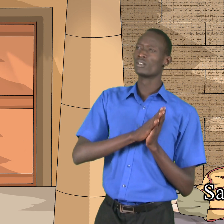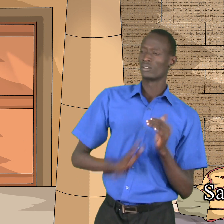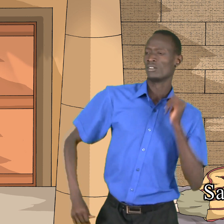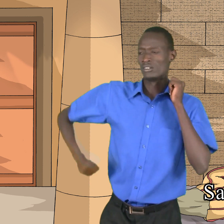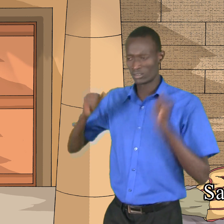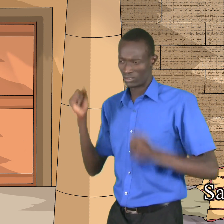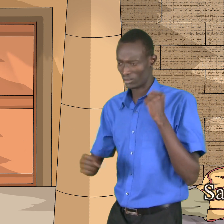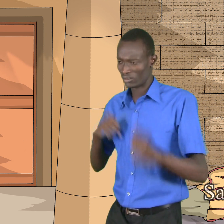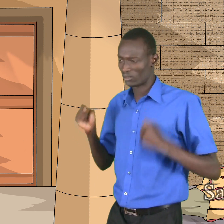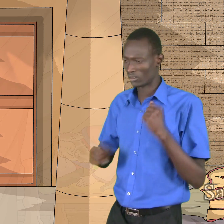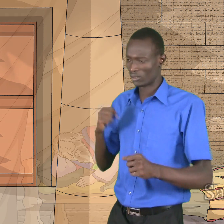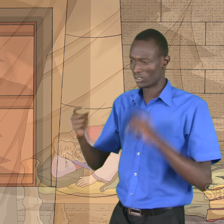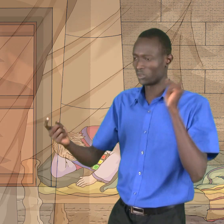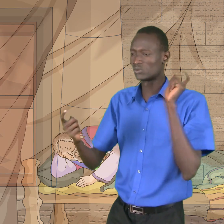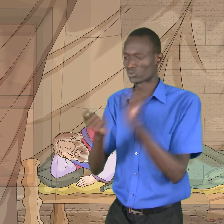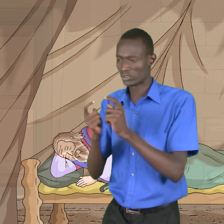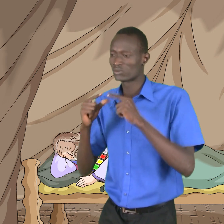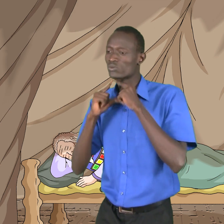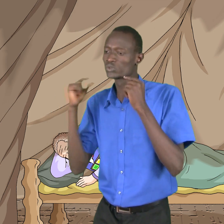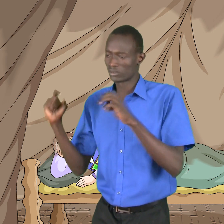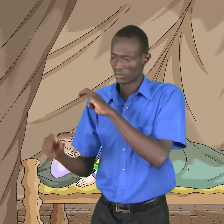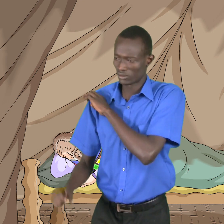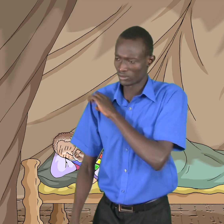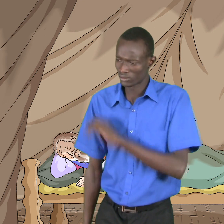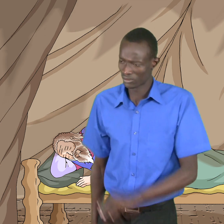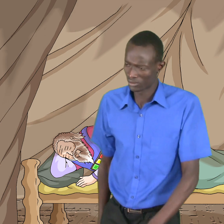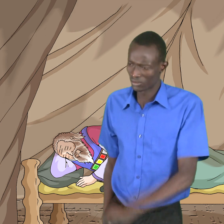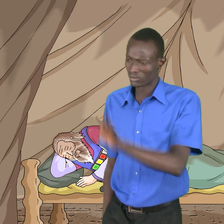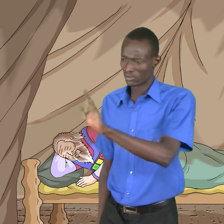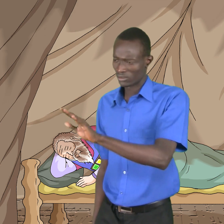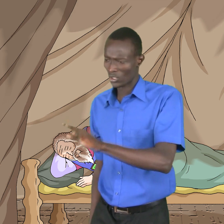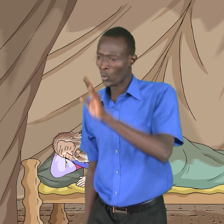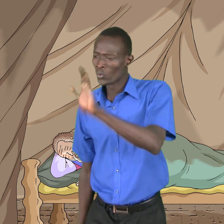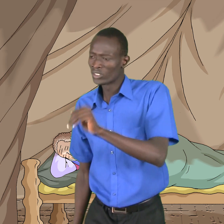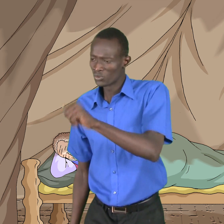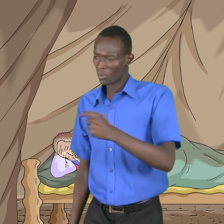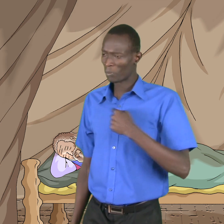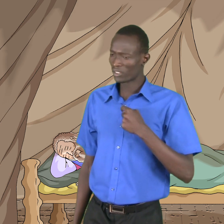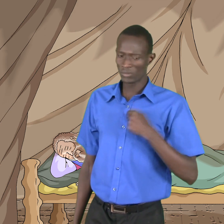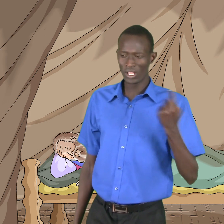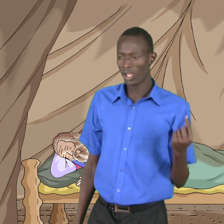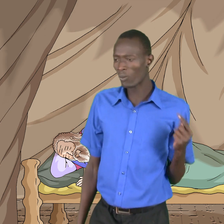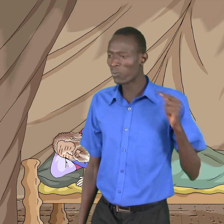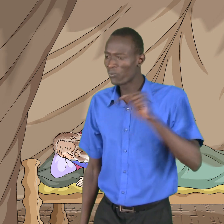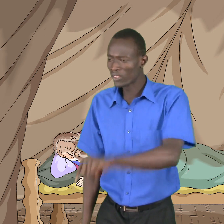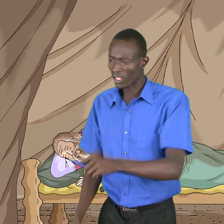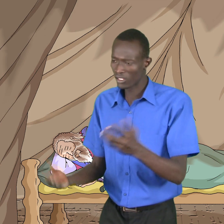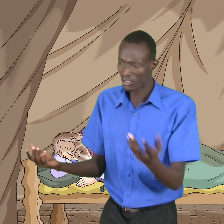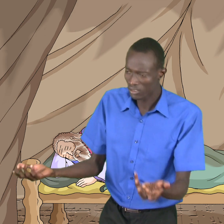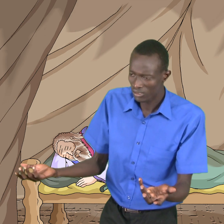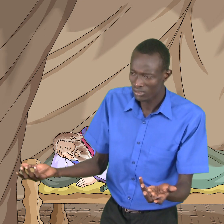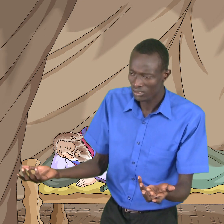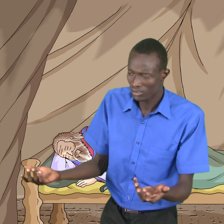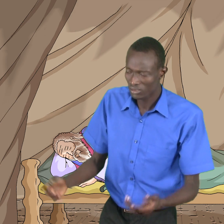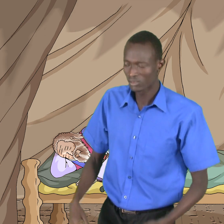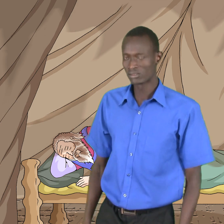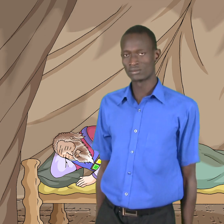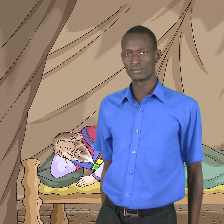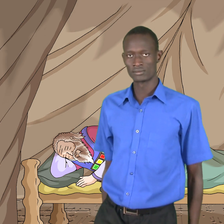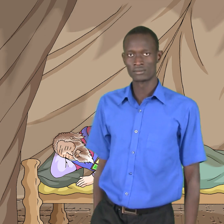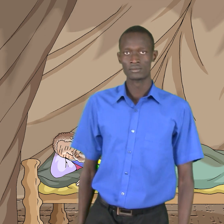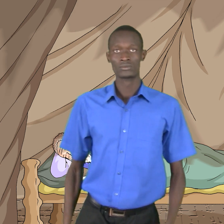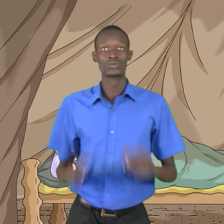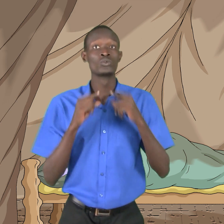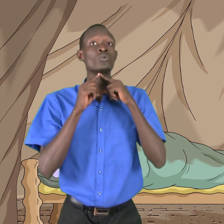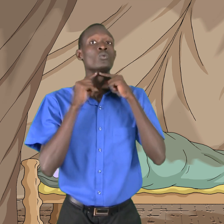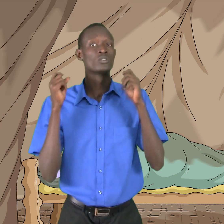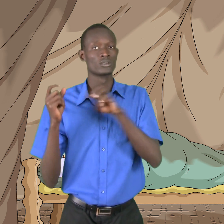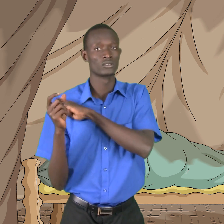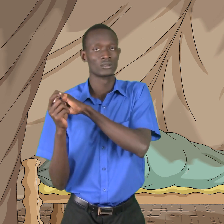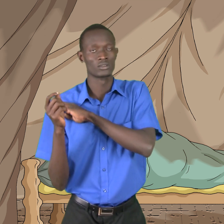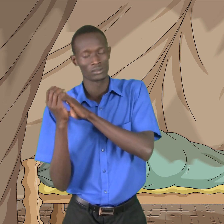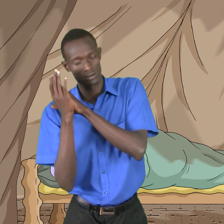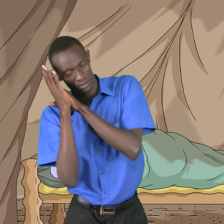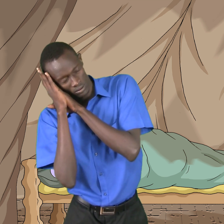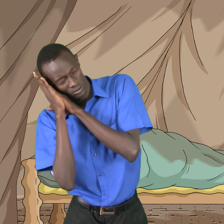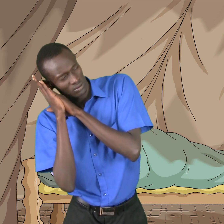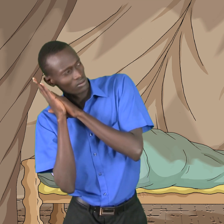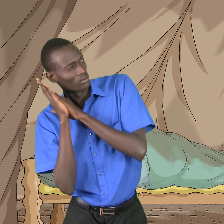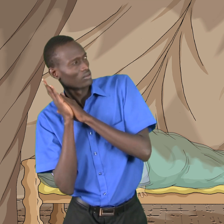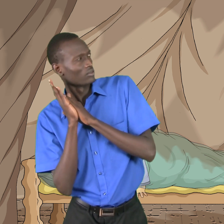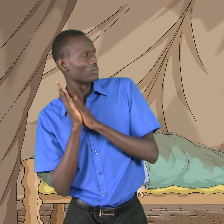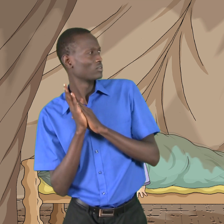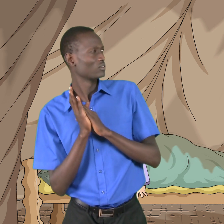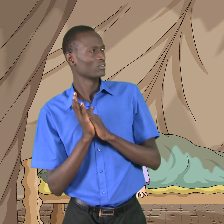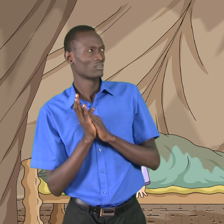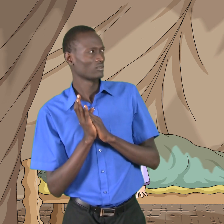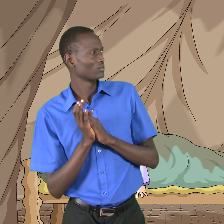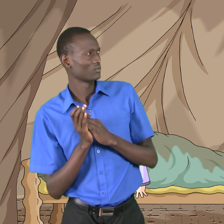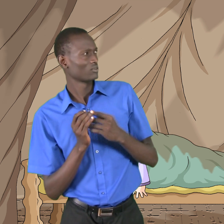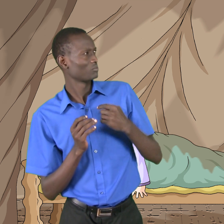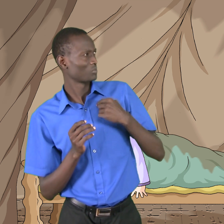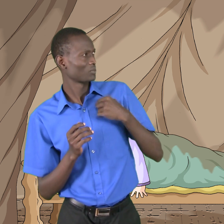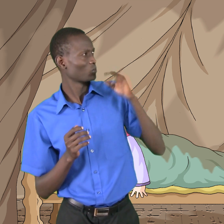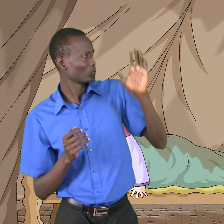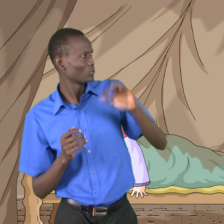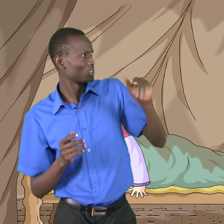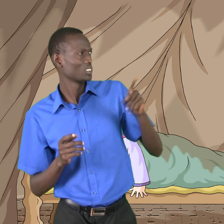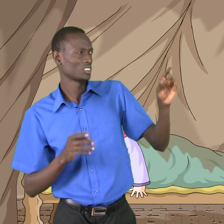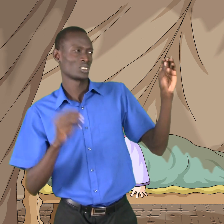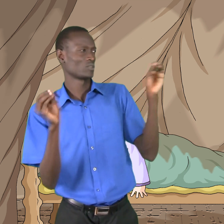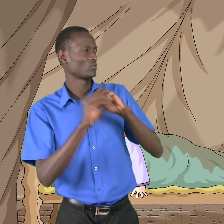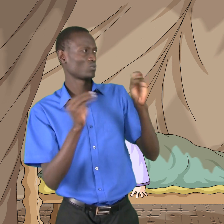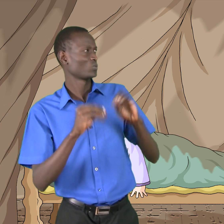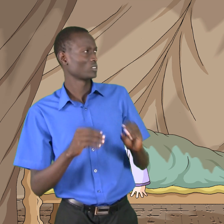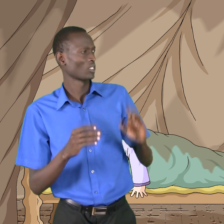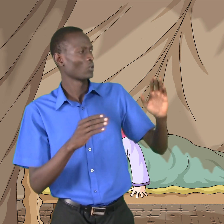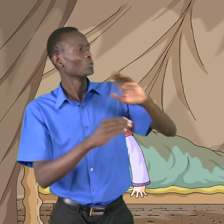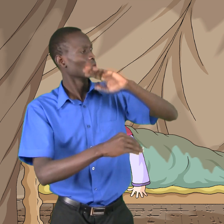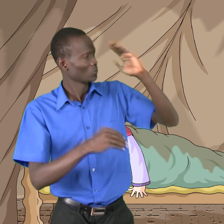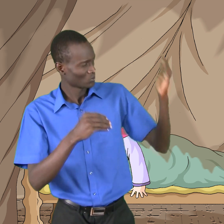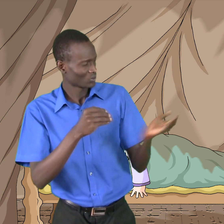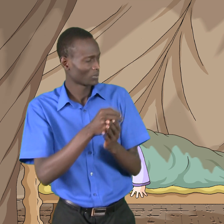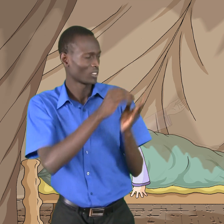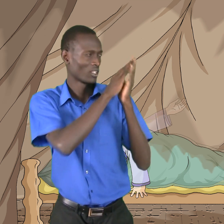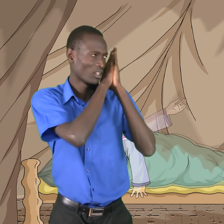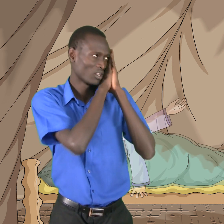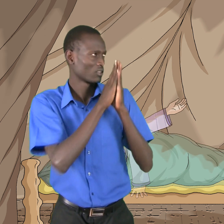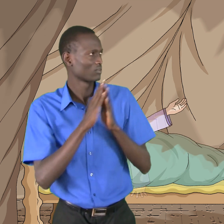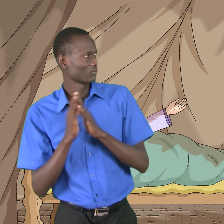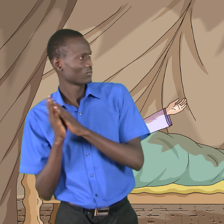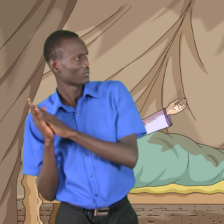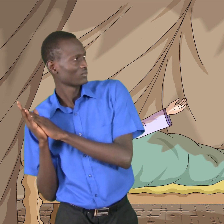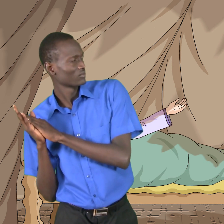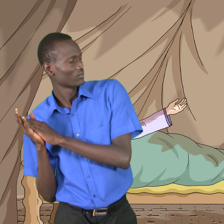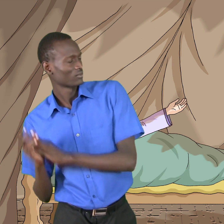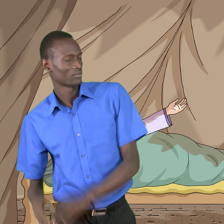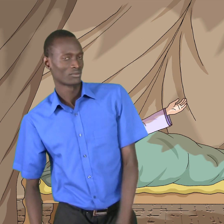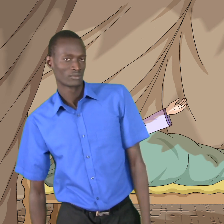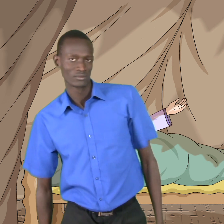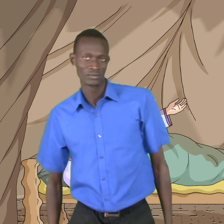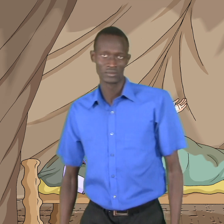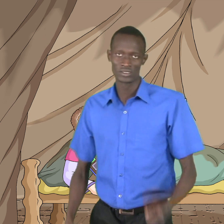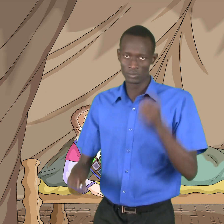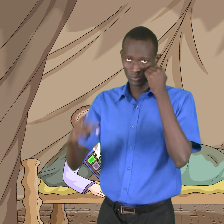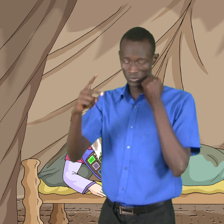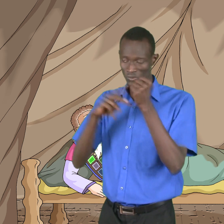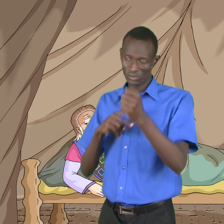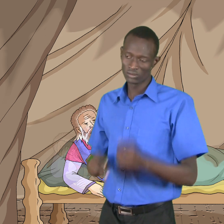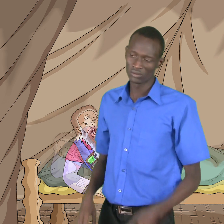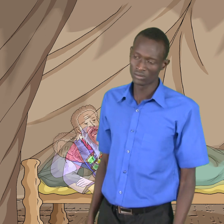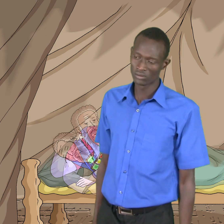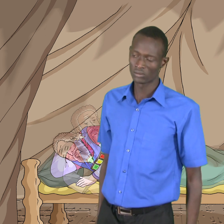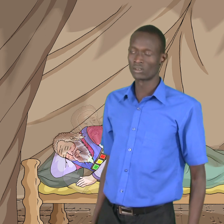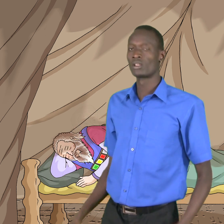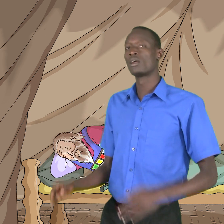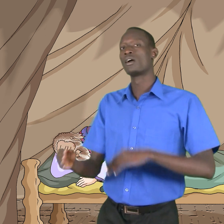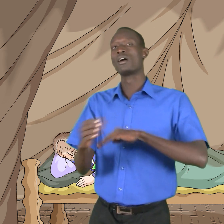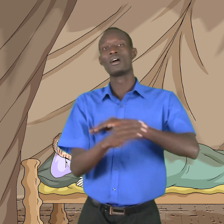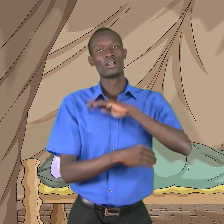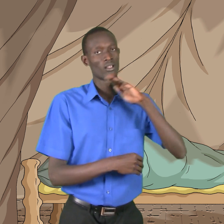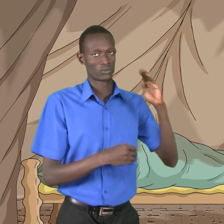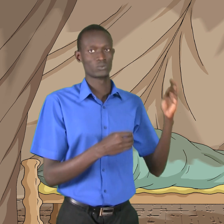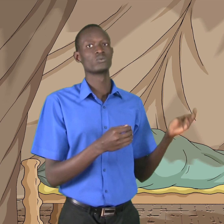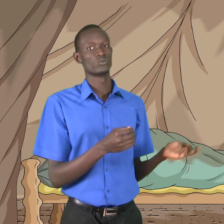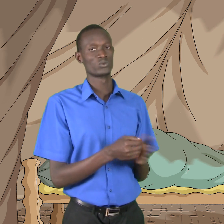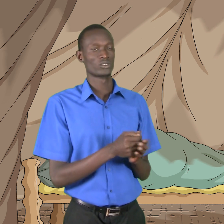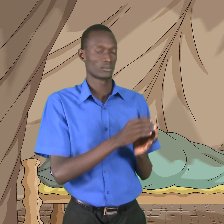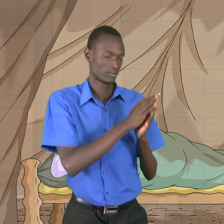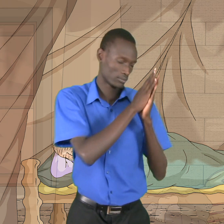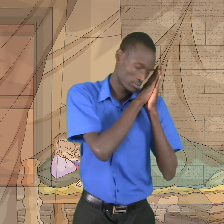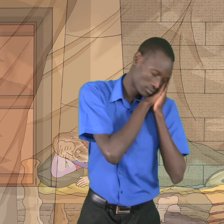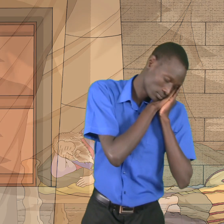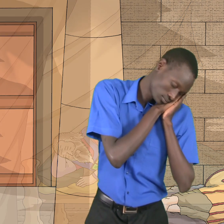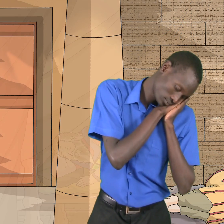He ran to Eli and said, “Here I am, for you have called me.” “I did not call,” Eli replied. “Go back and lie down.”